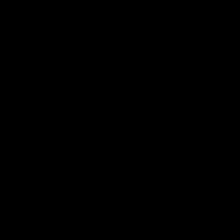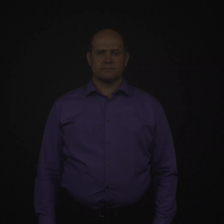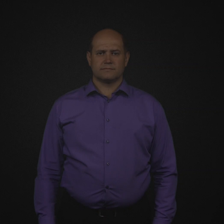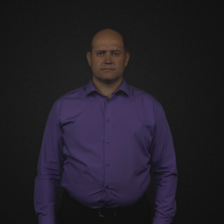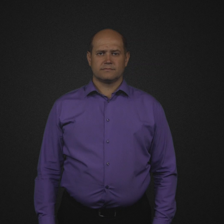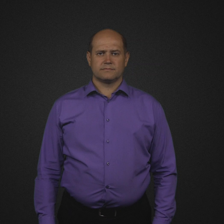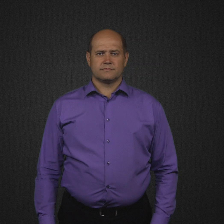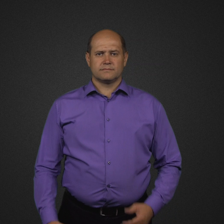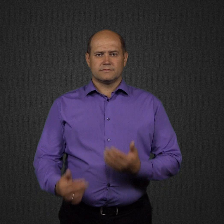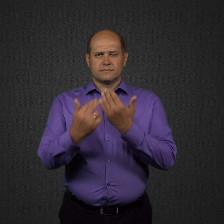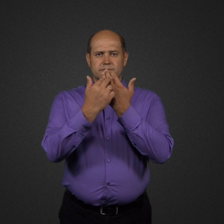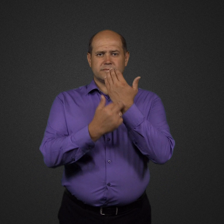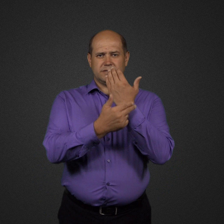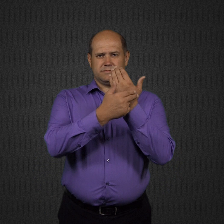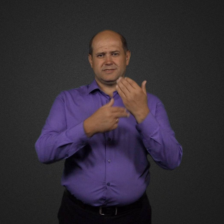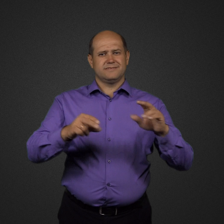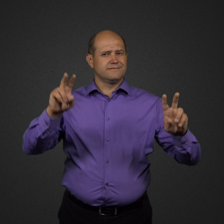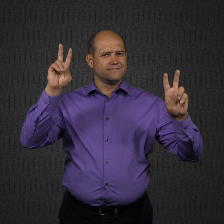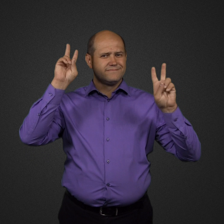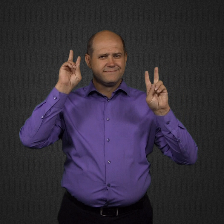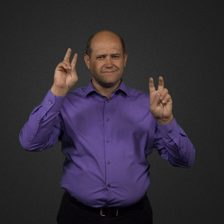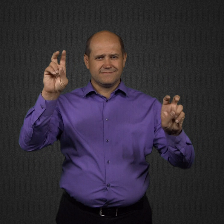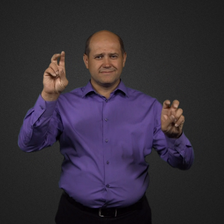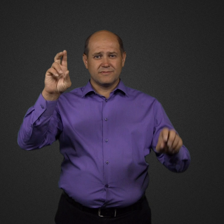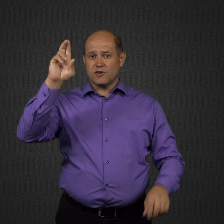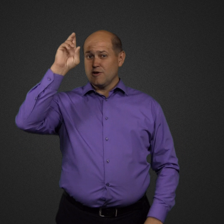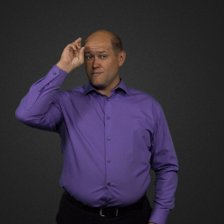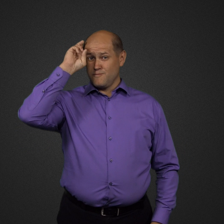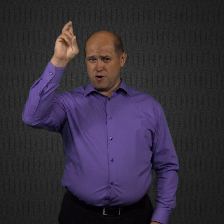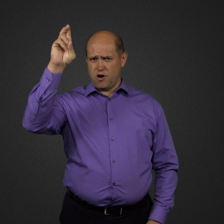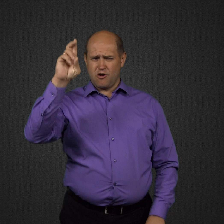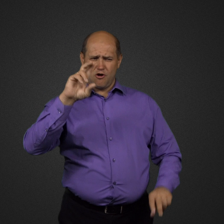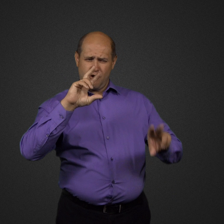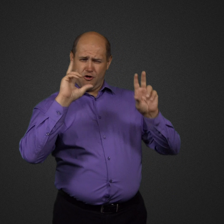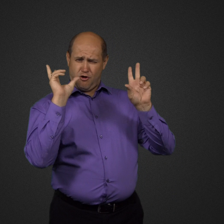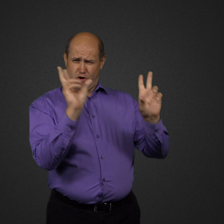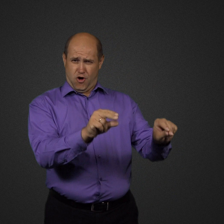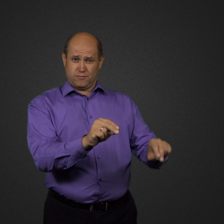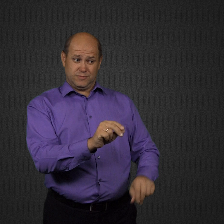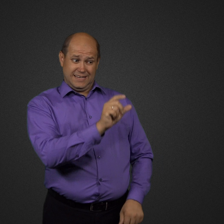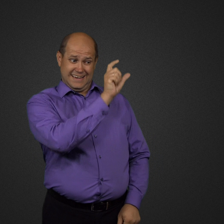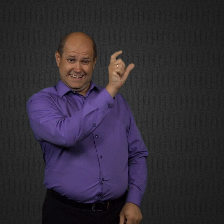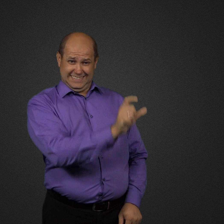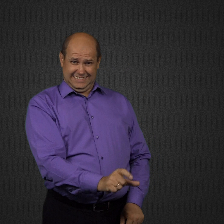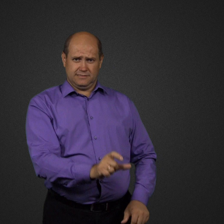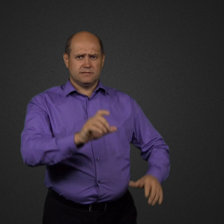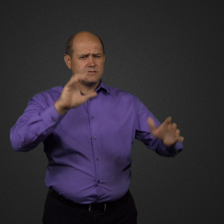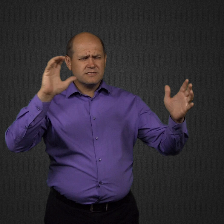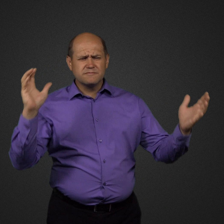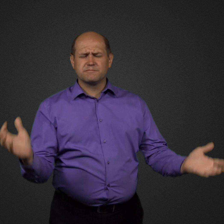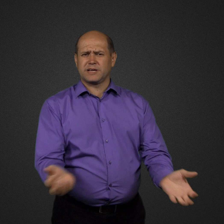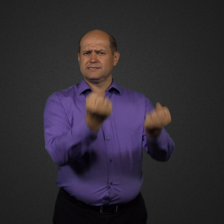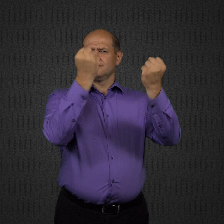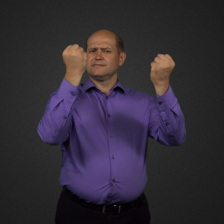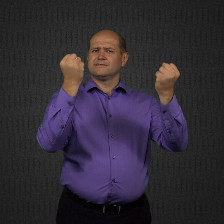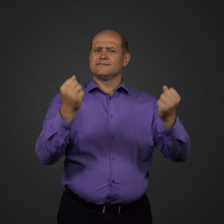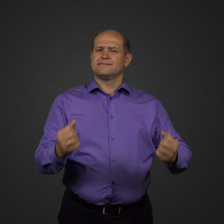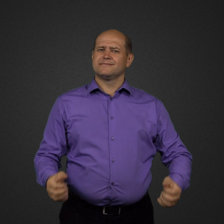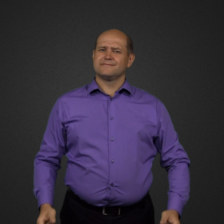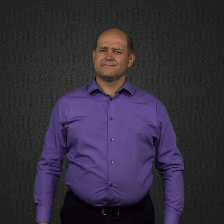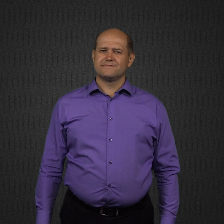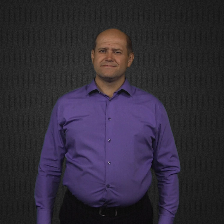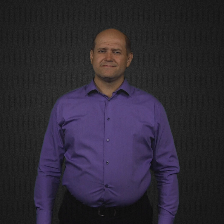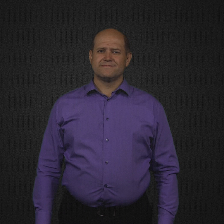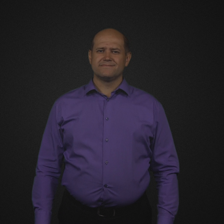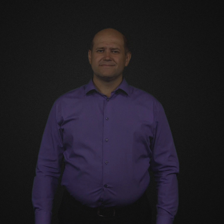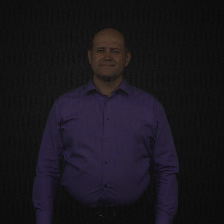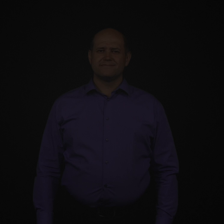God promises a saviour